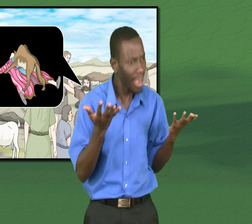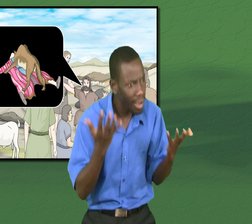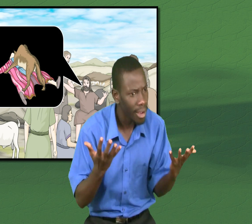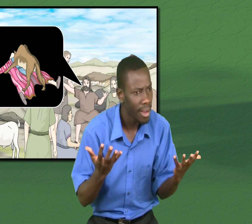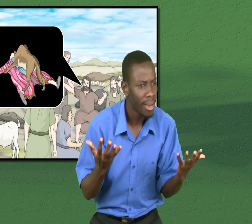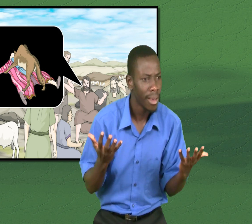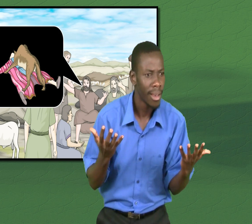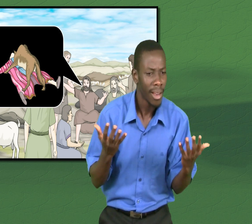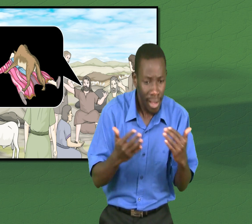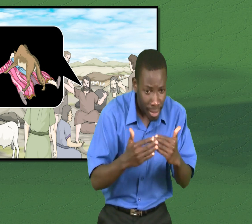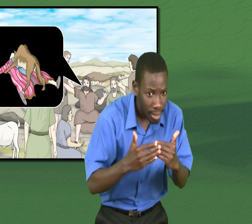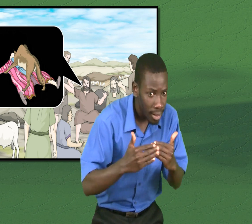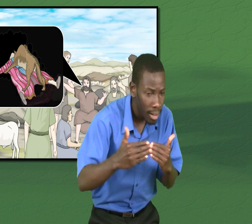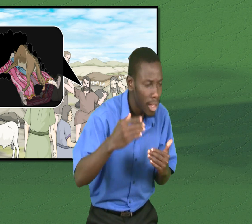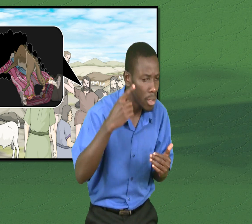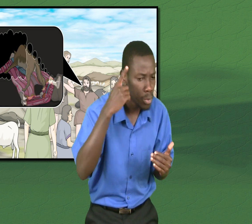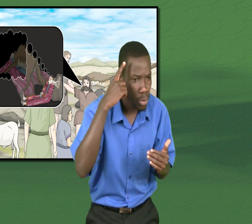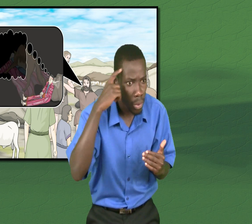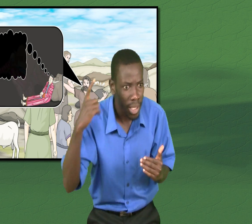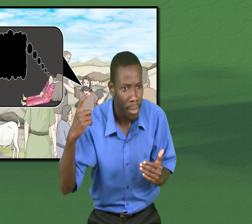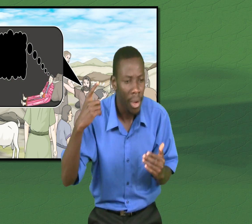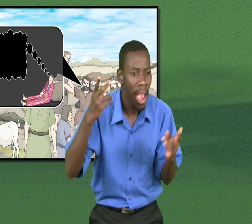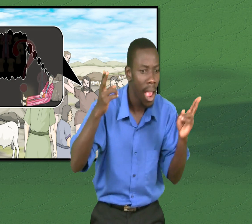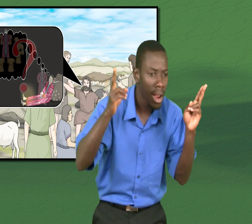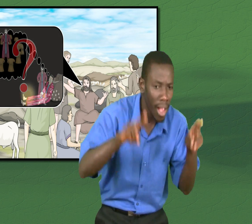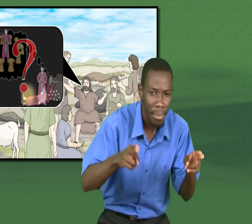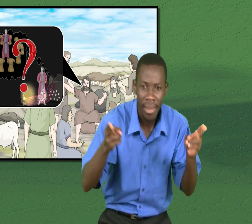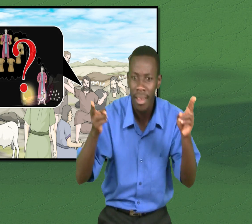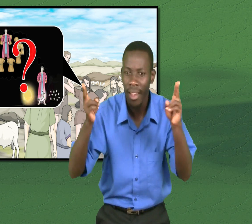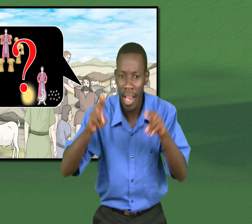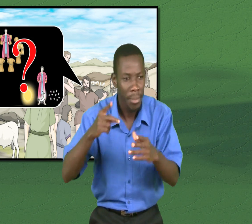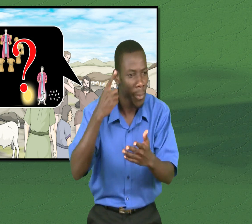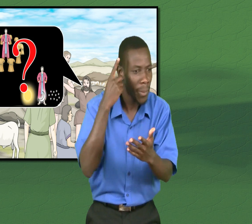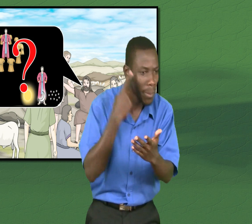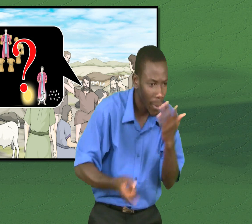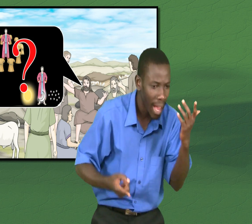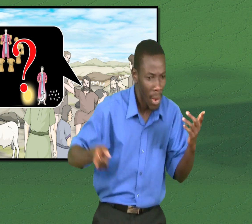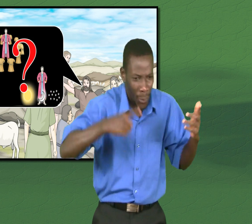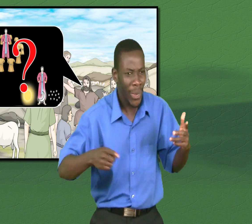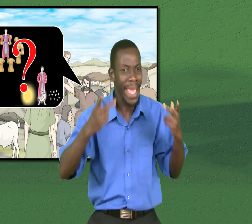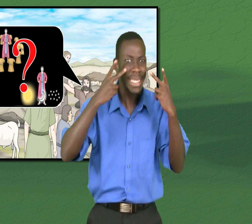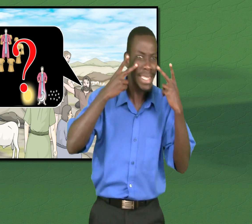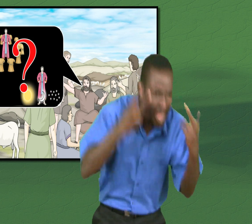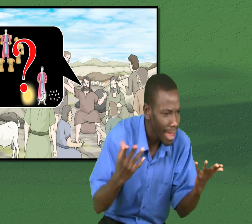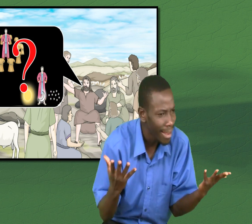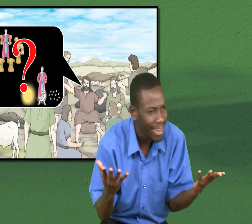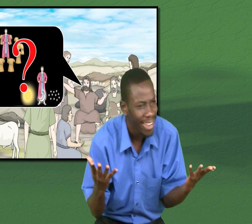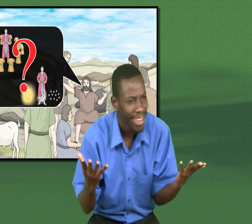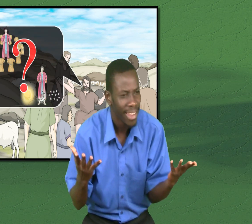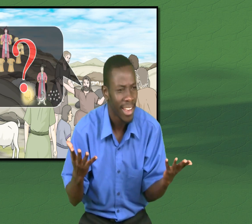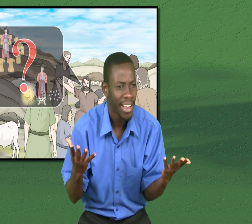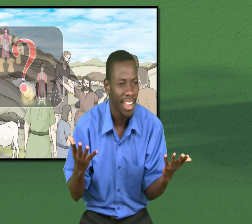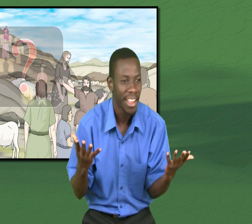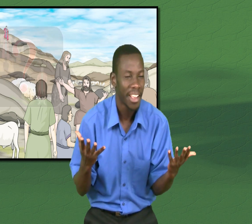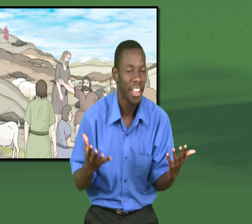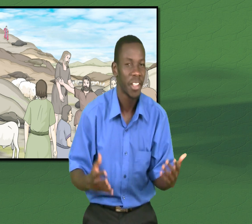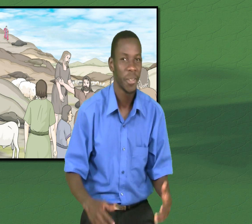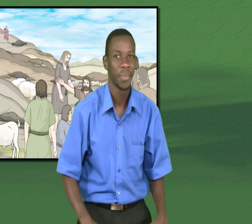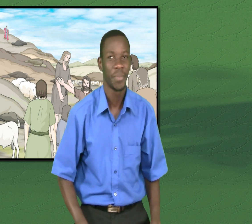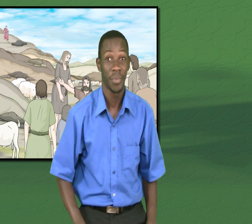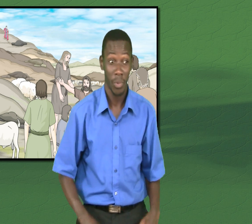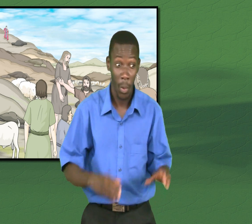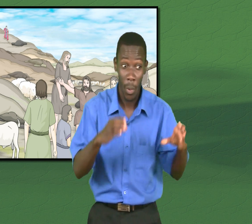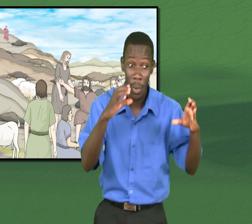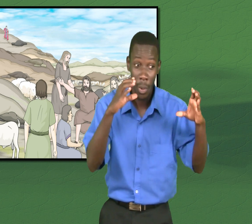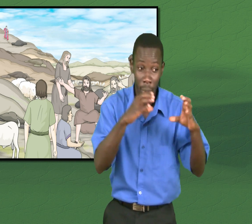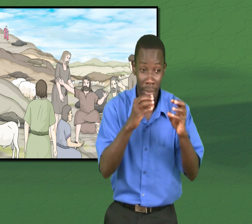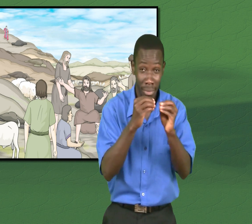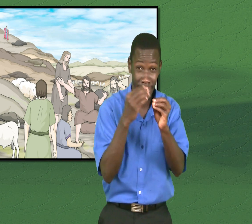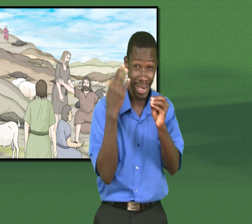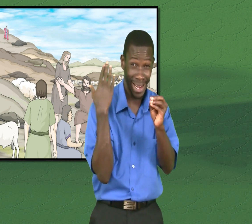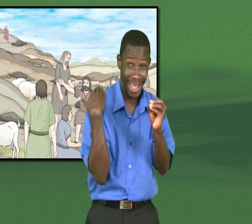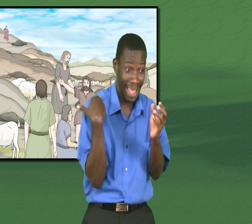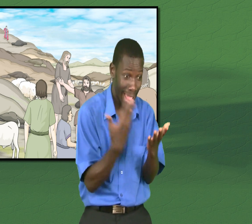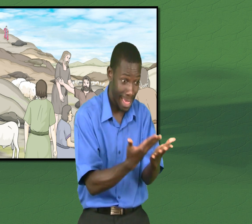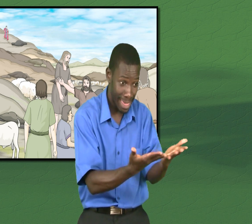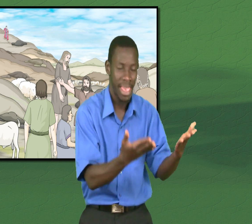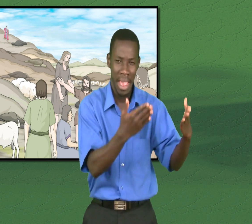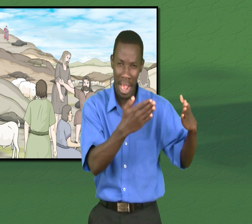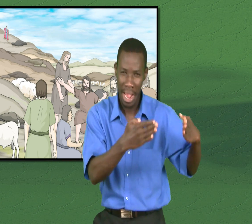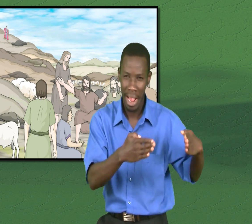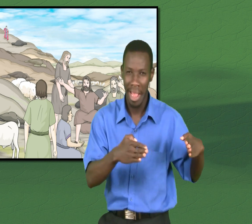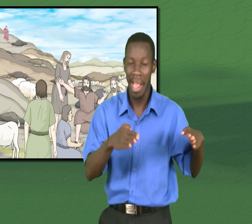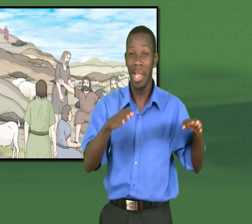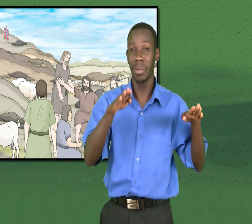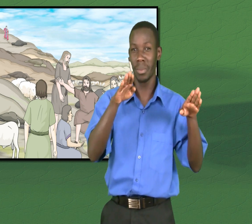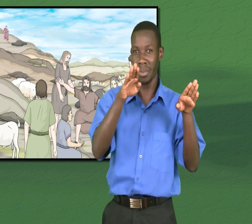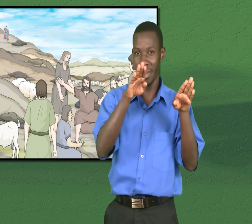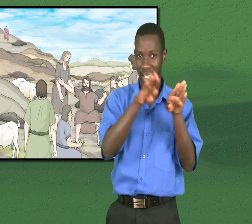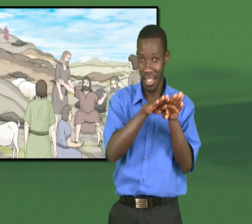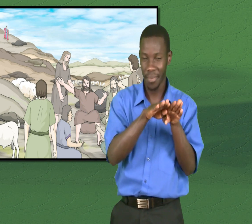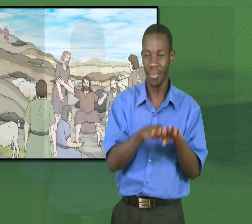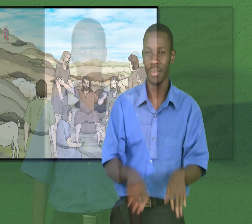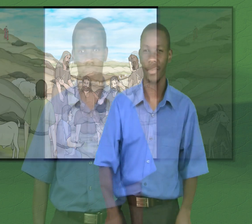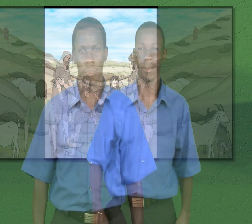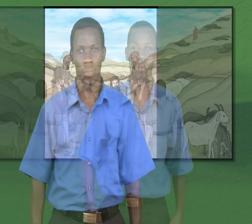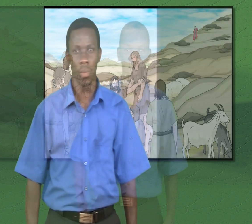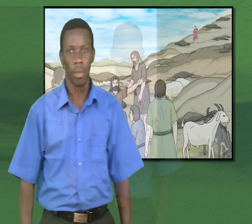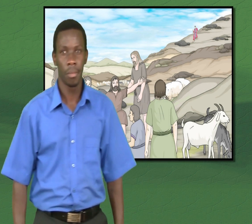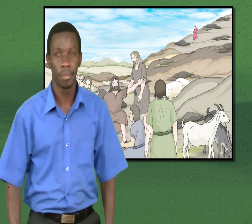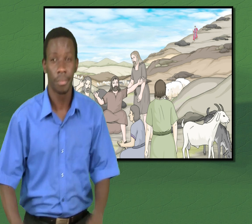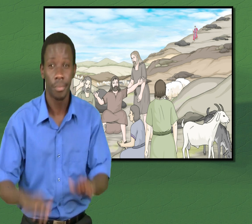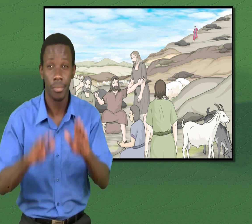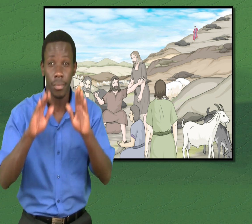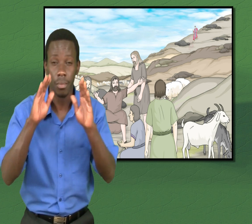Then we shall see what becomes of his dreams!”